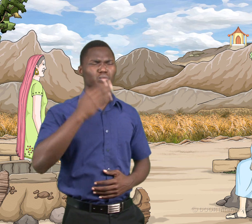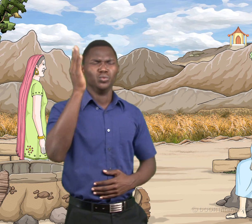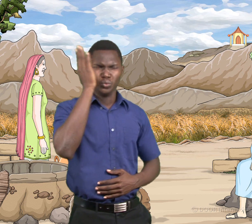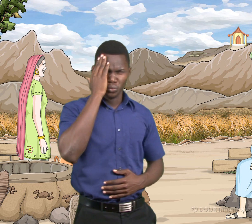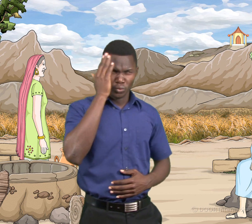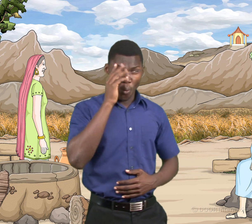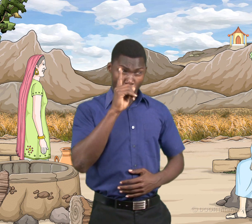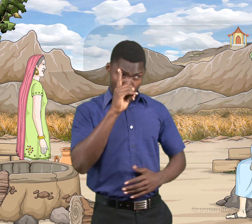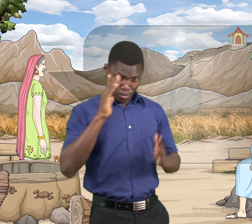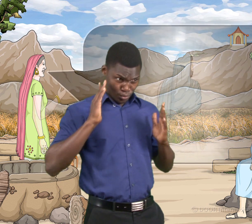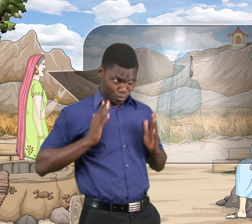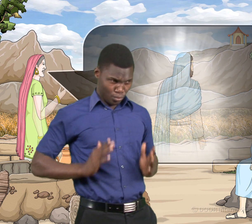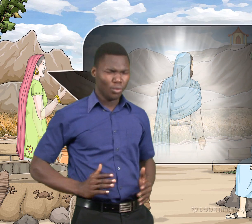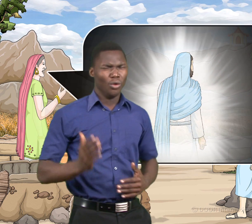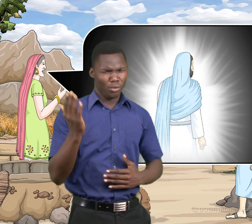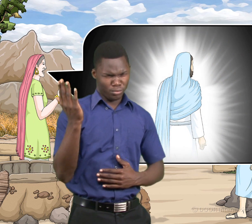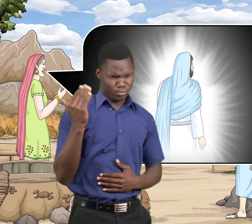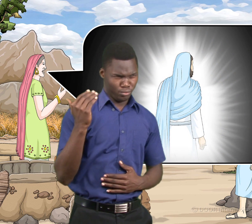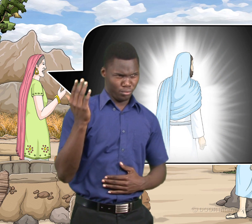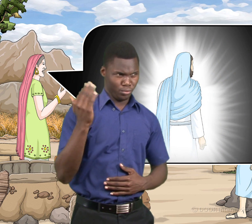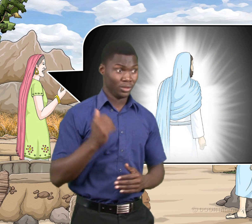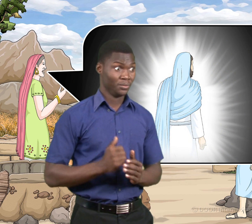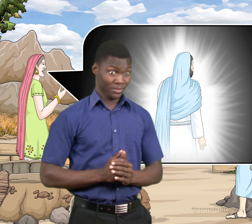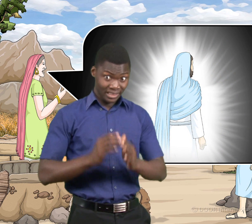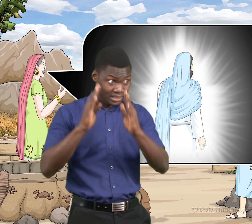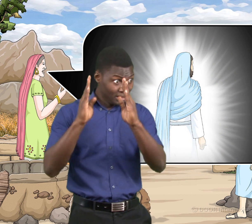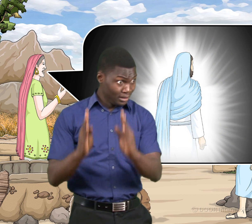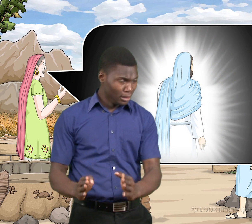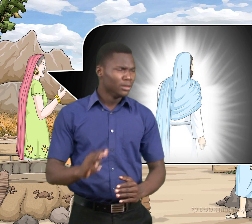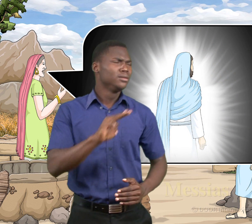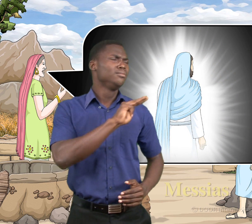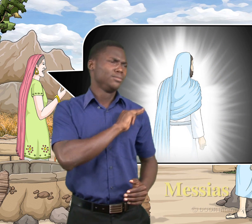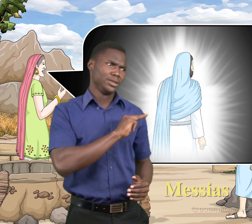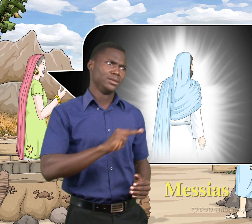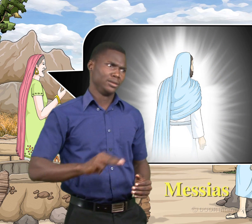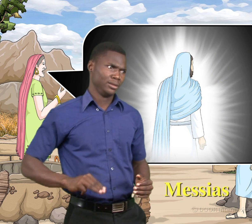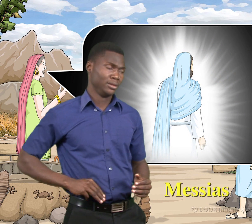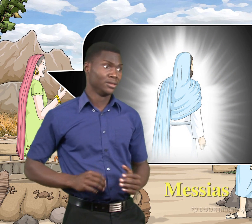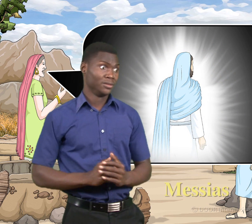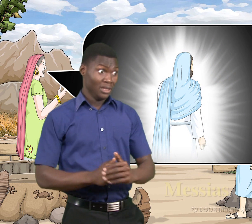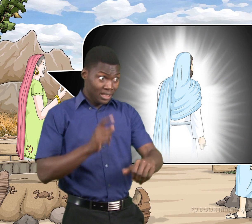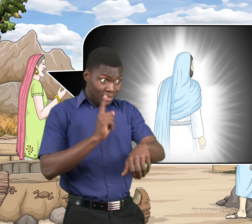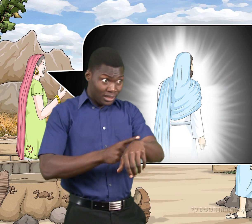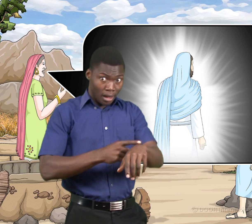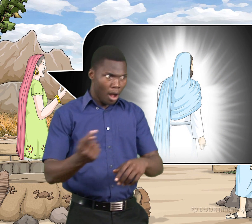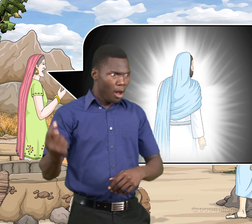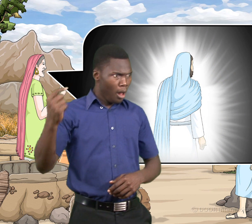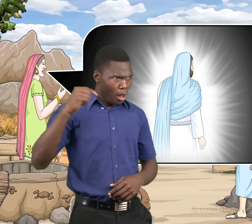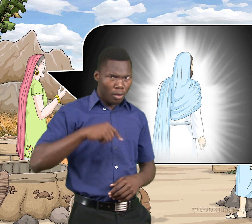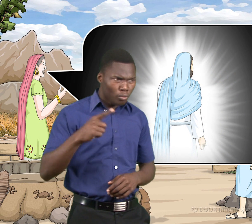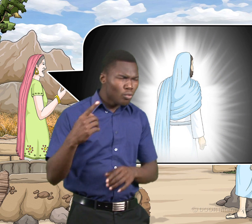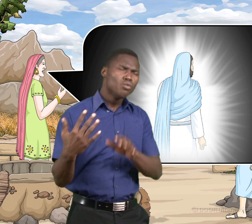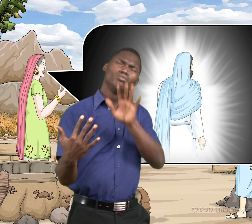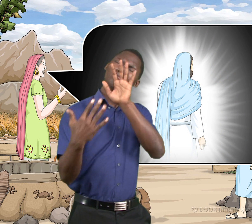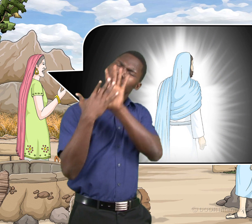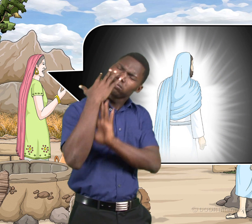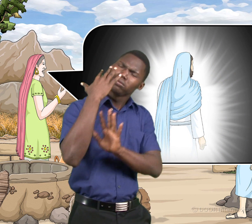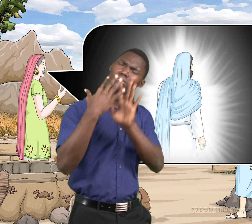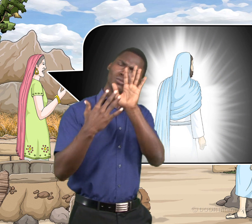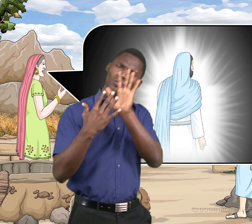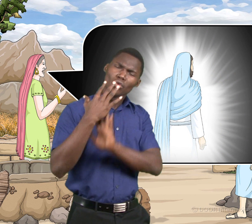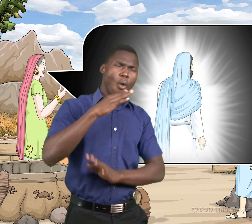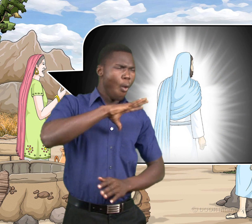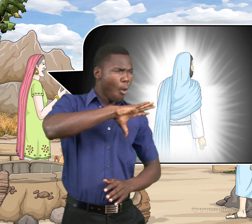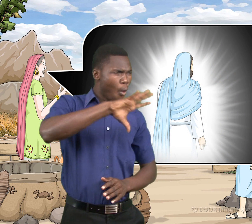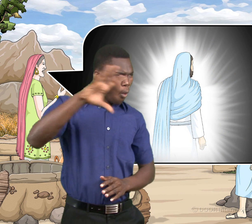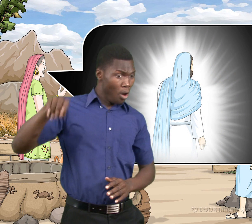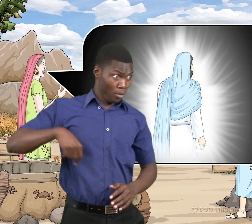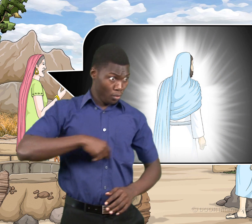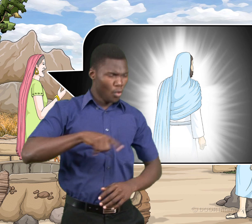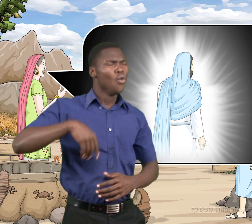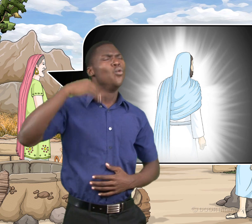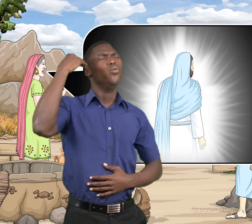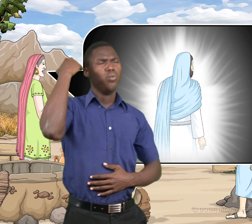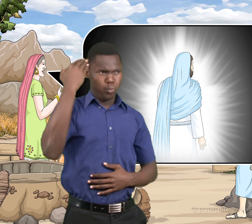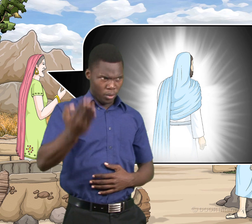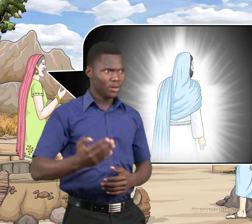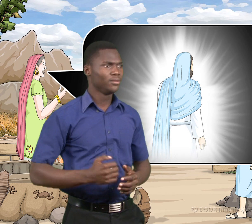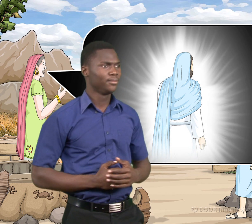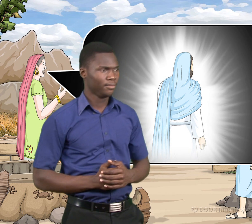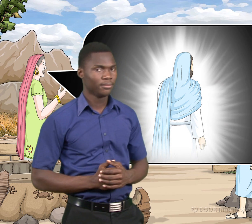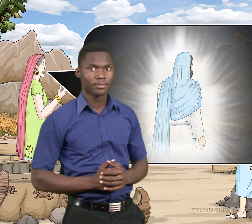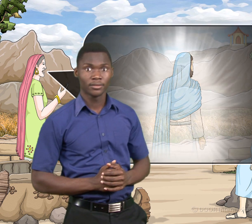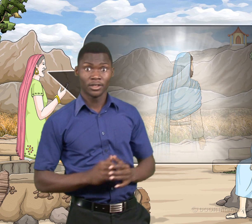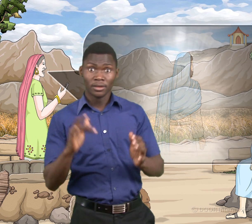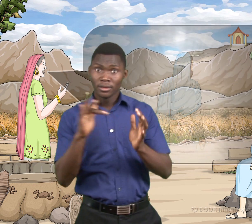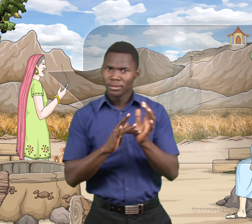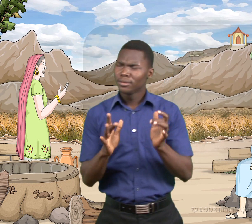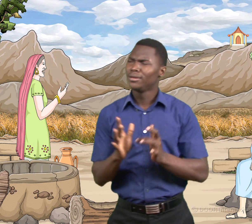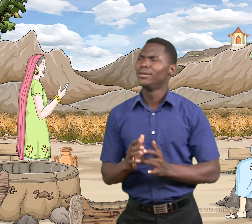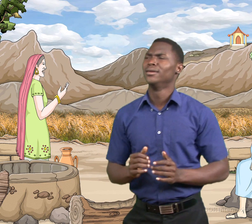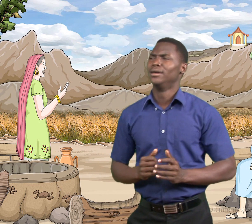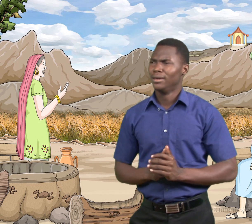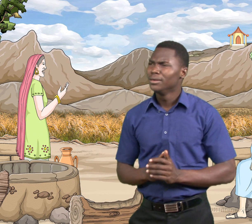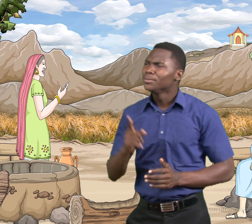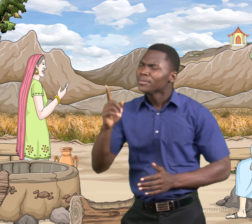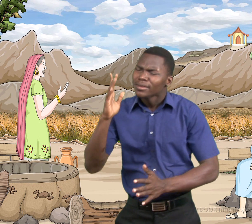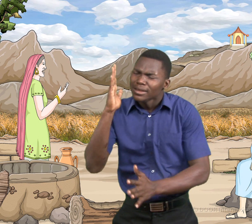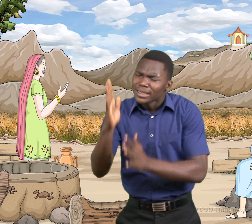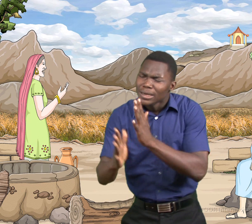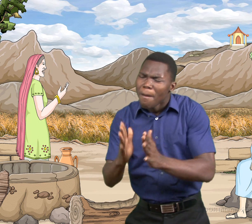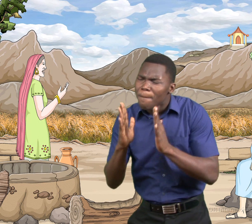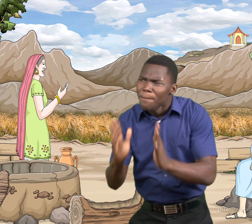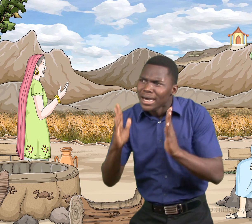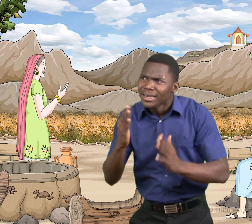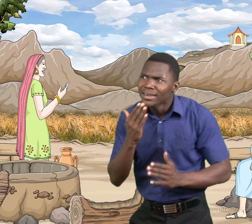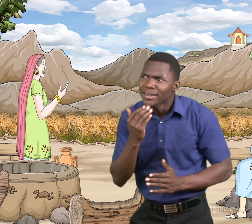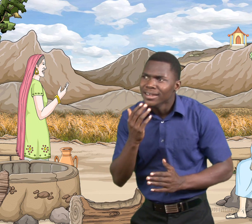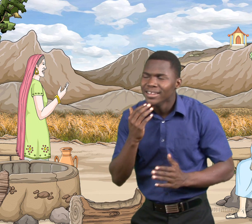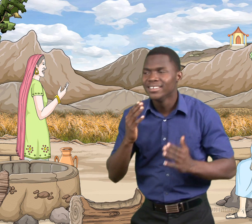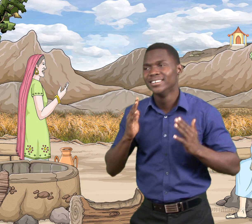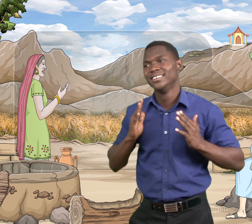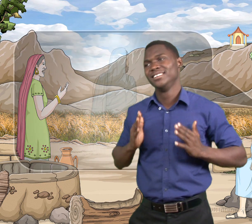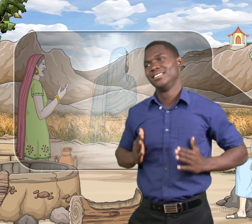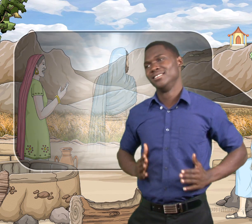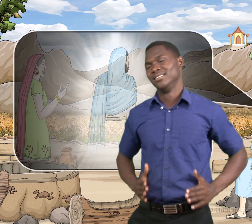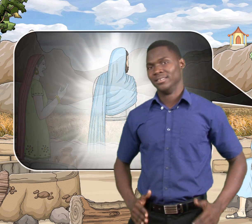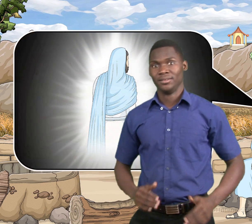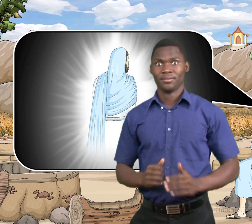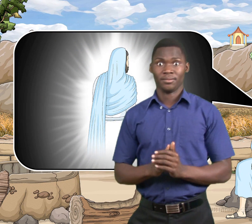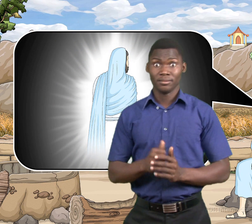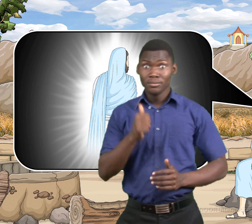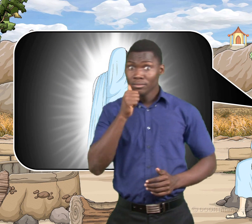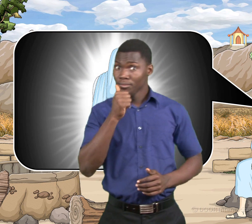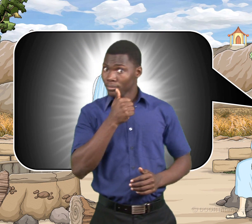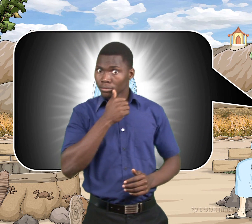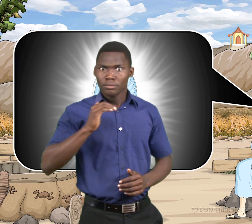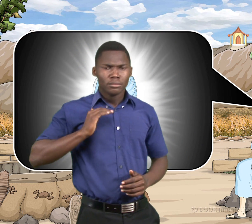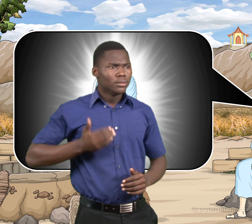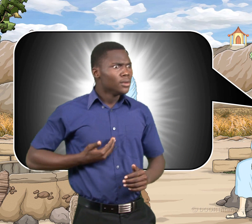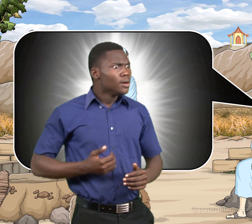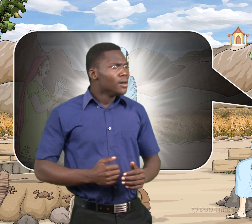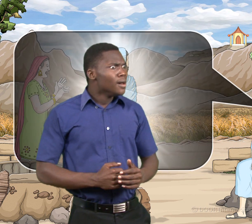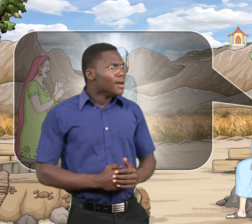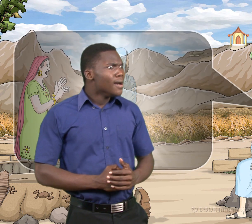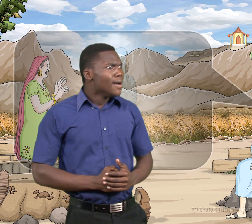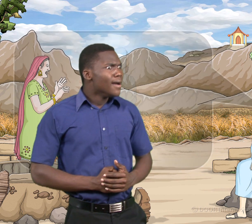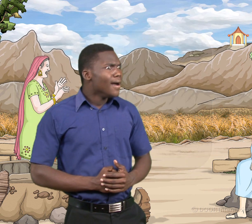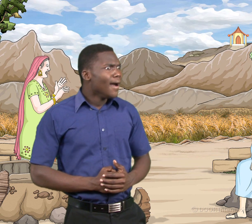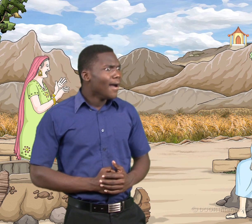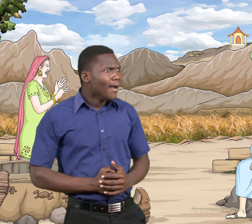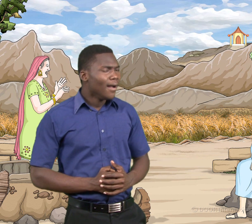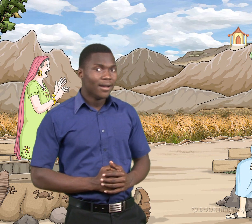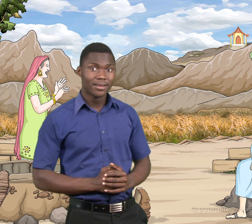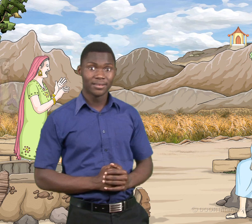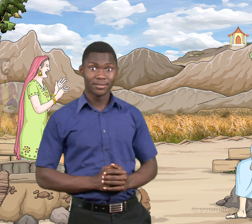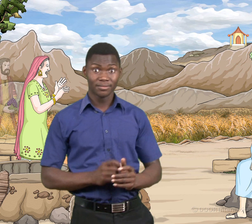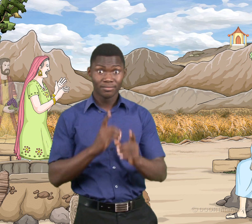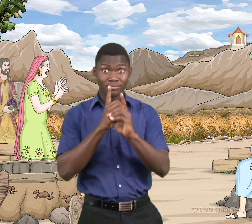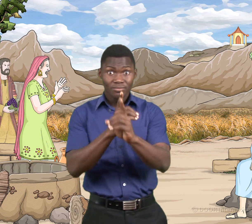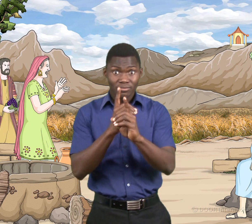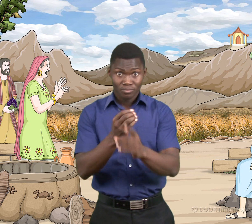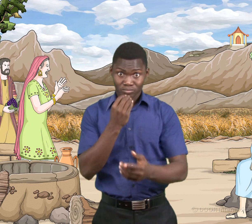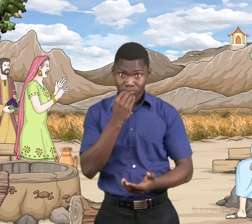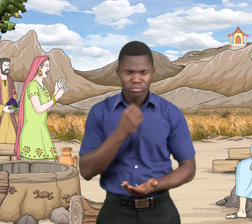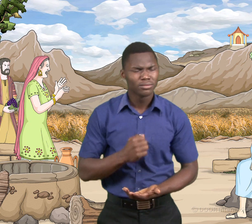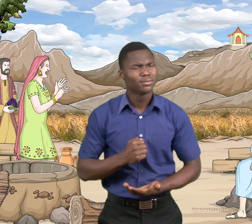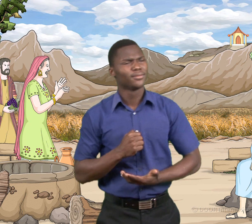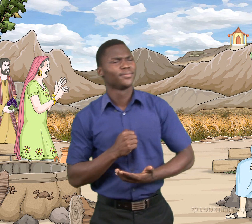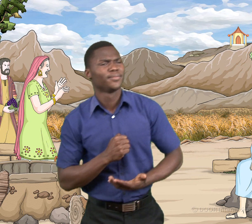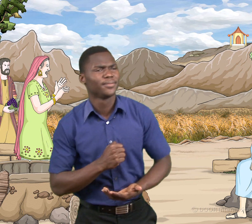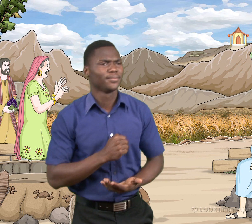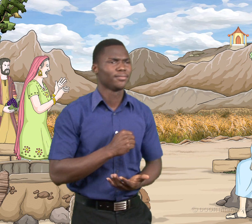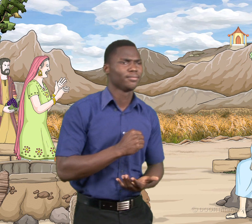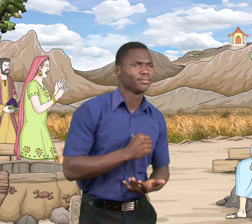The woman said, “I know that Messiah” (called Christ) “is coming. When He comes, He will explain everything to us.” Jesus answered, “I who speak to you am He.”